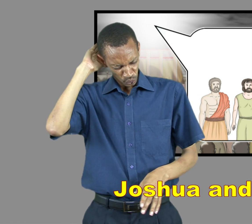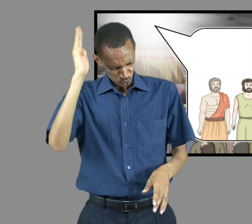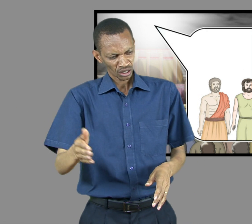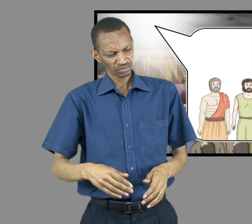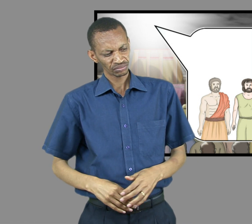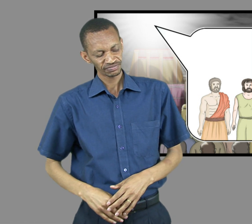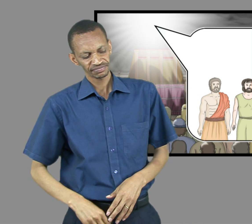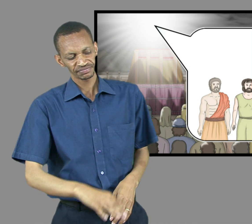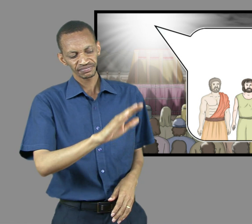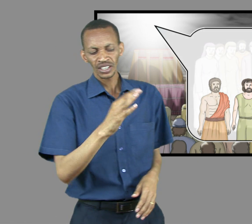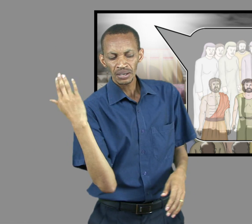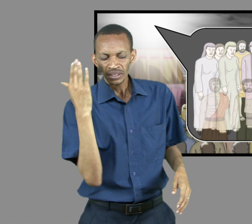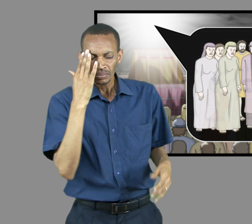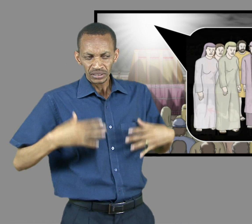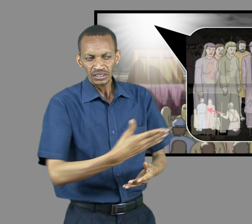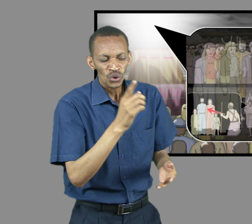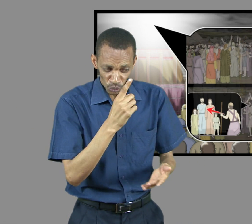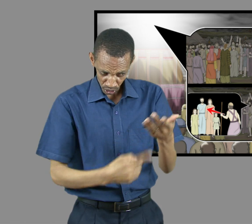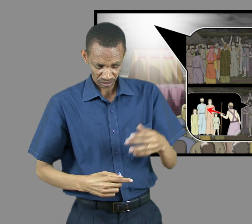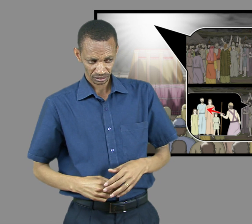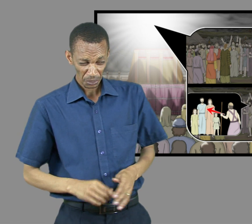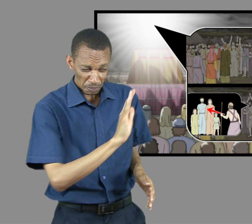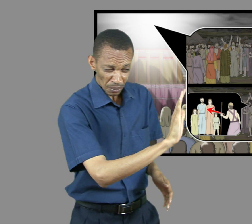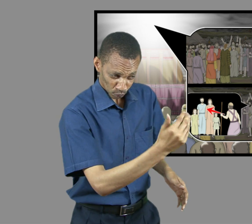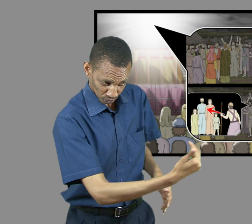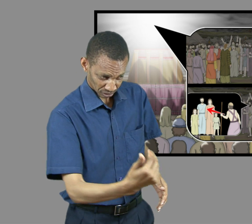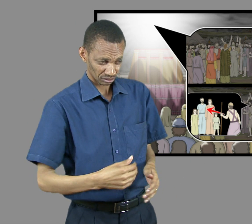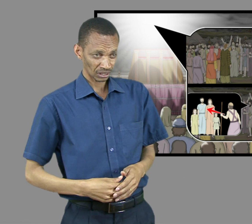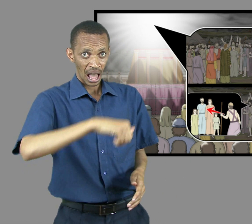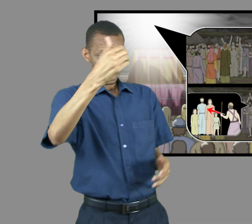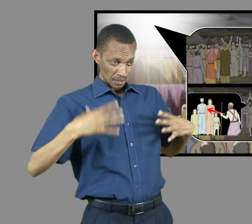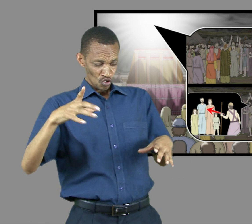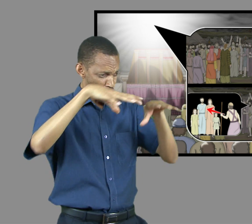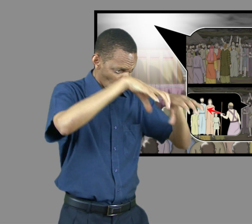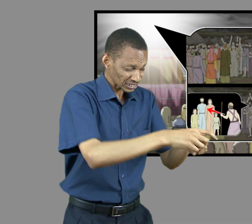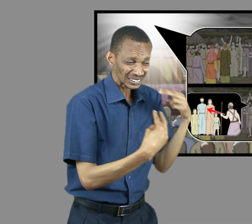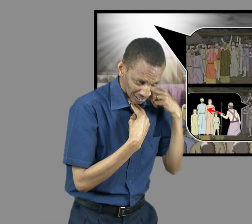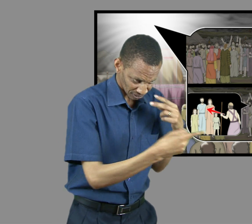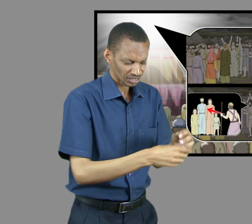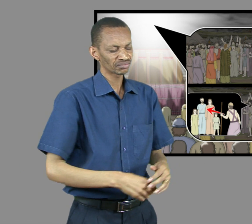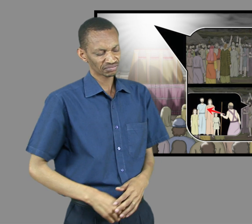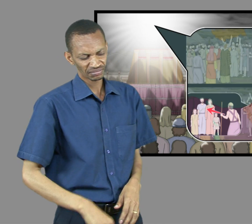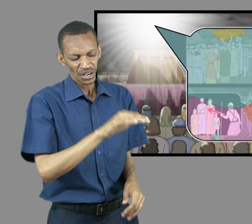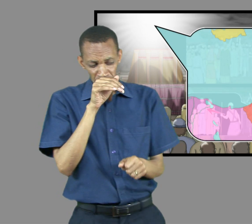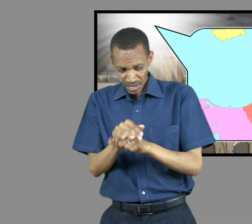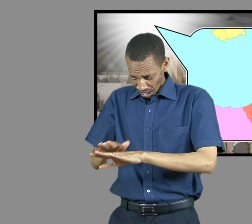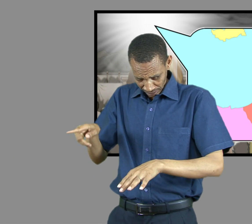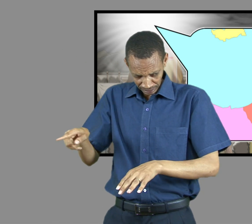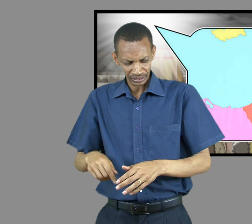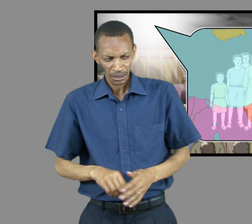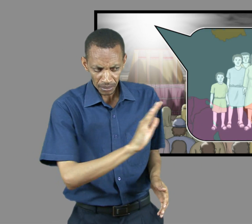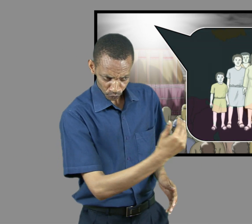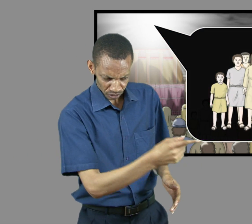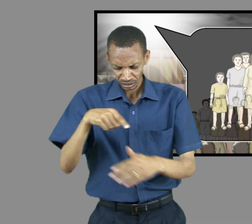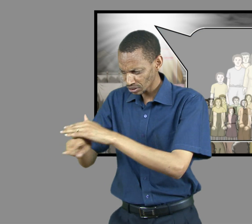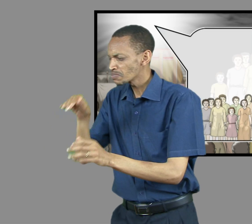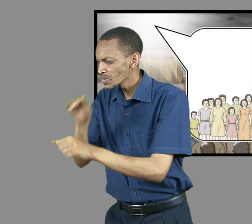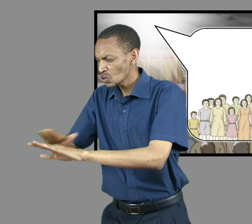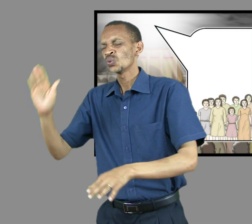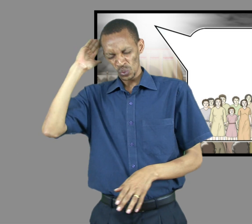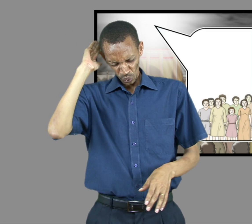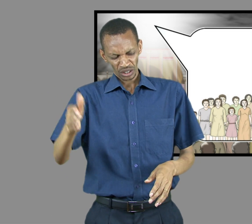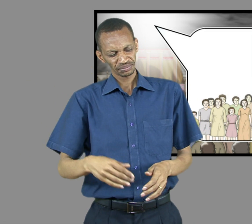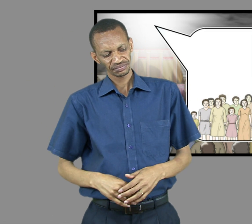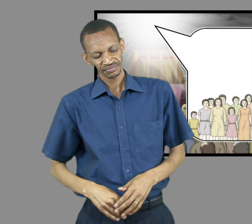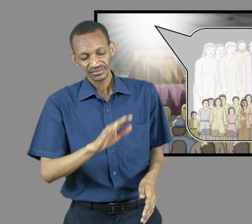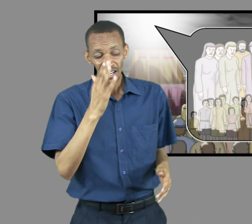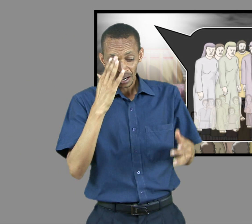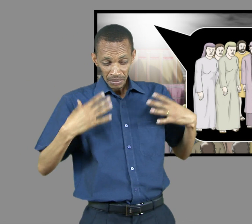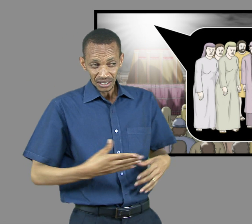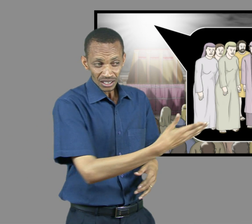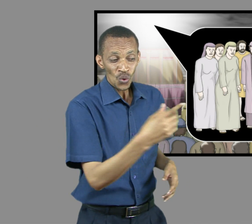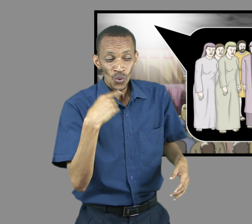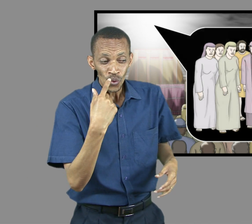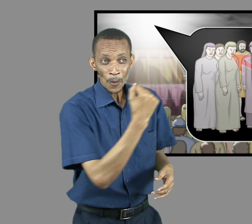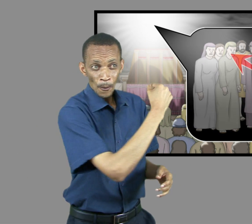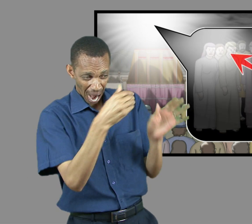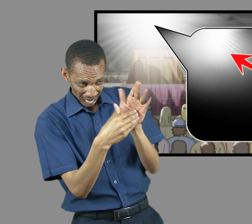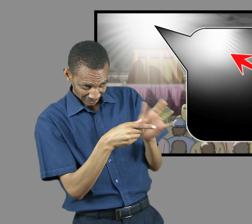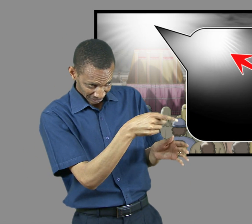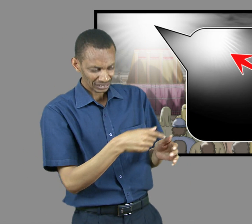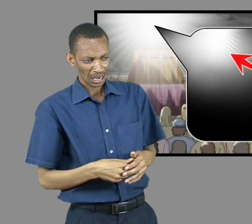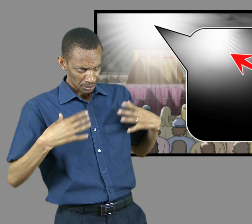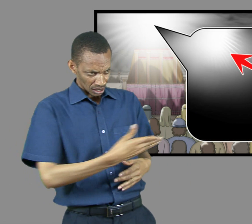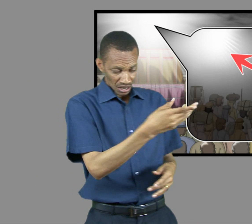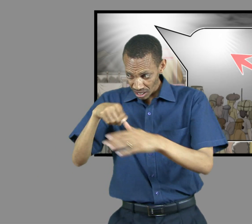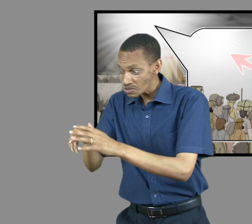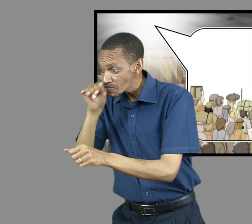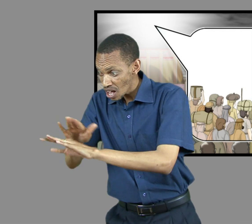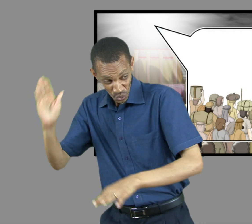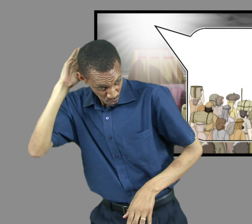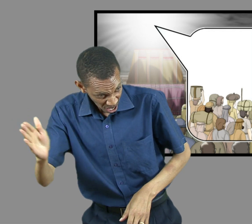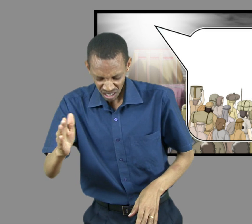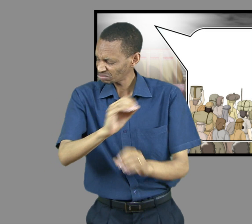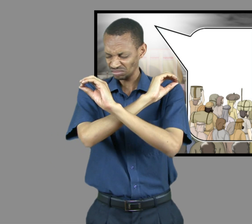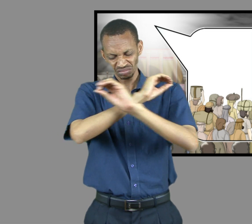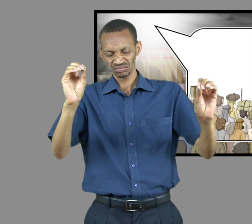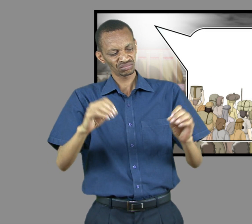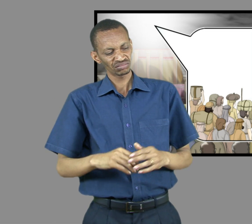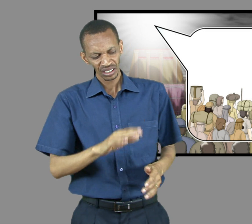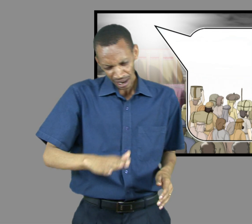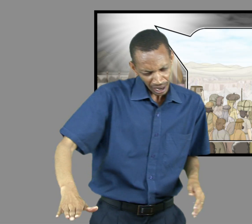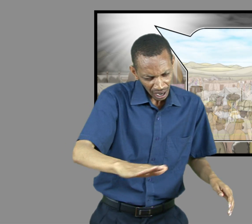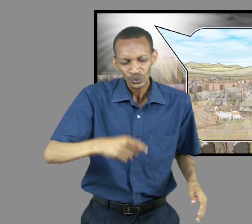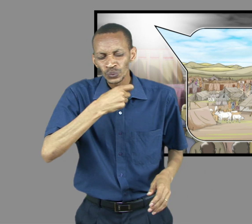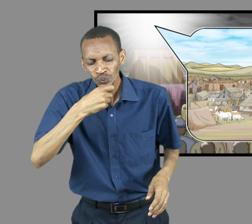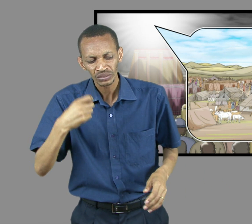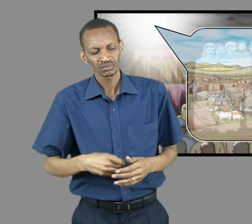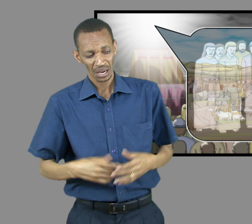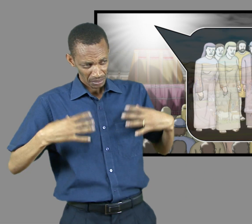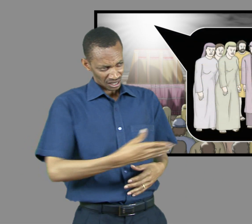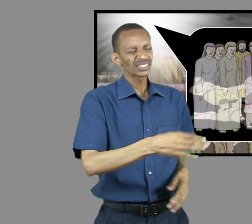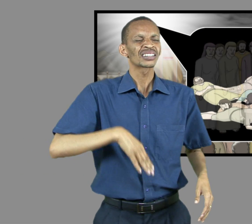But I will bring your children, whom you said would become plunder, into the land you have rejected—and they will enjoy it.